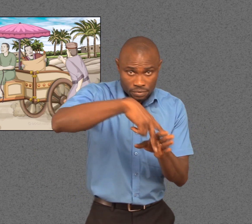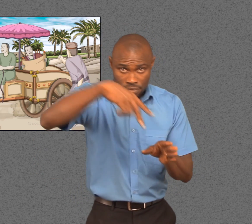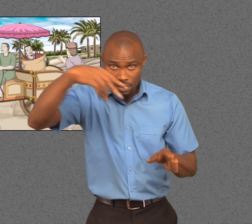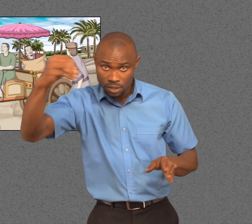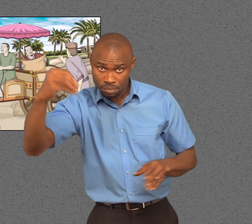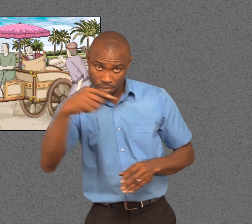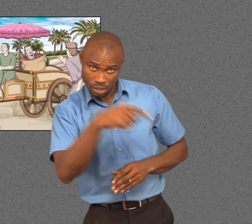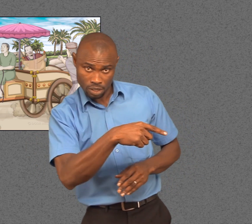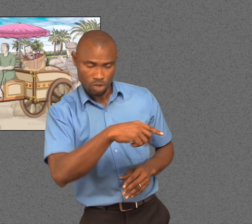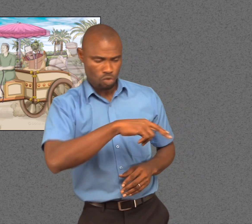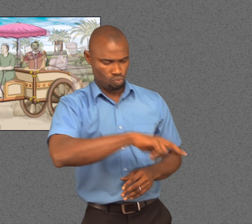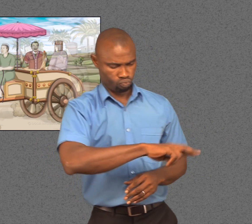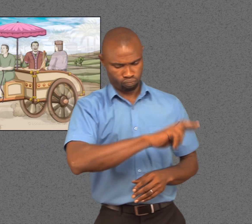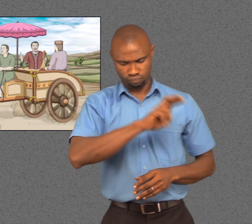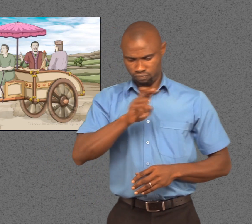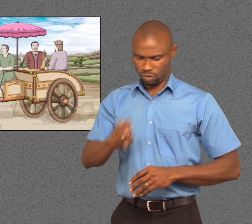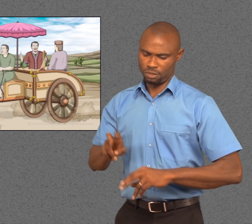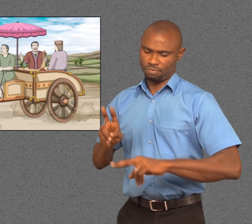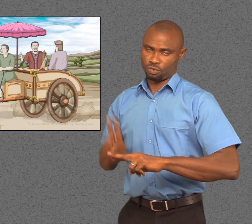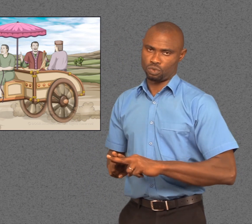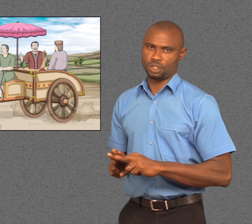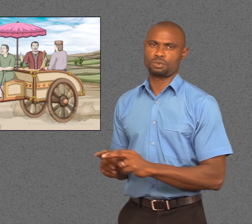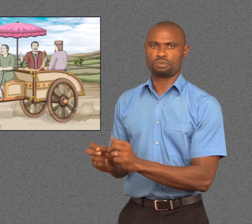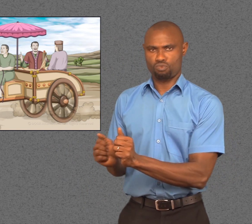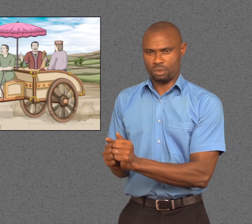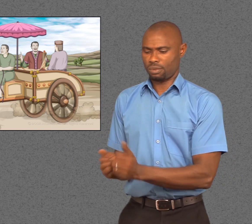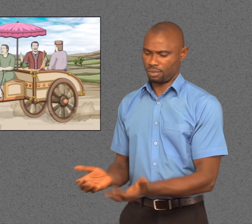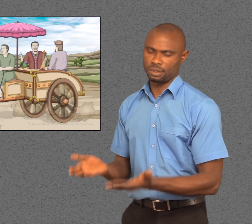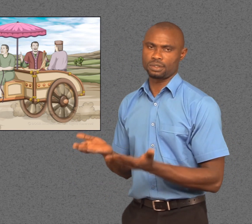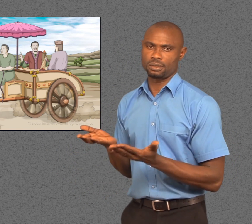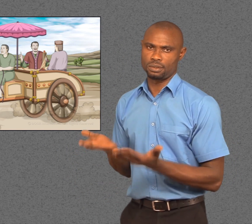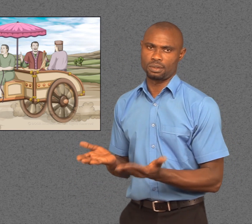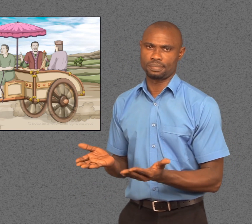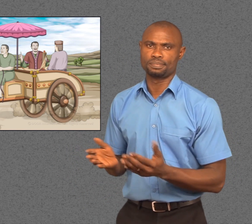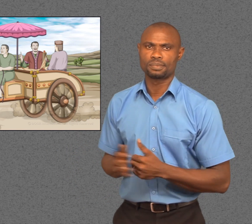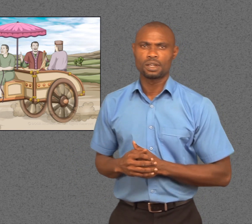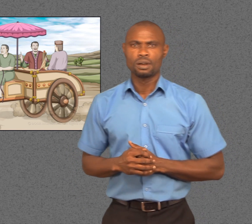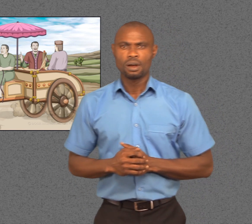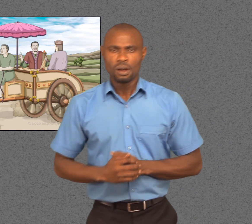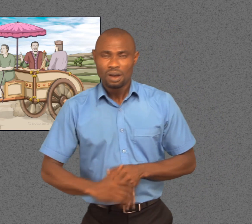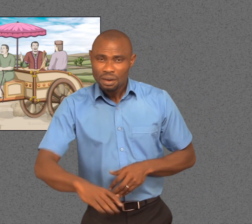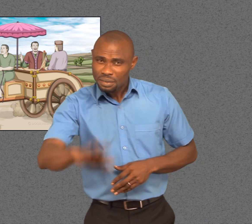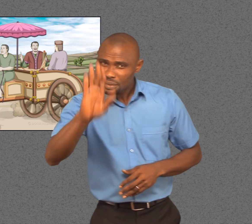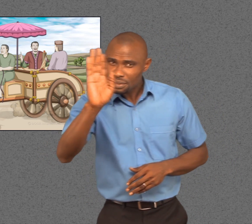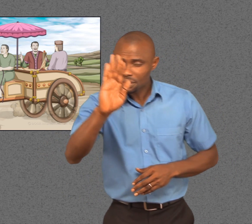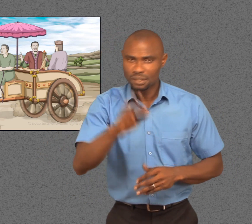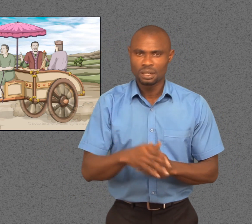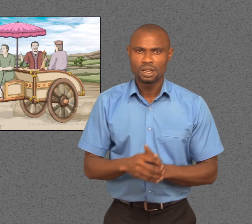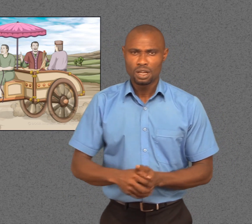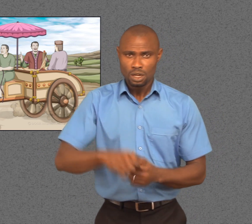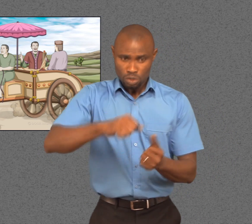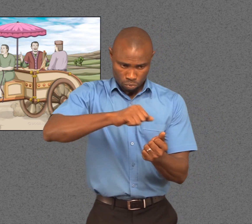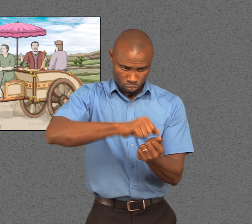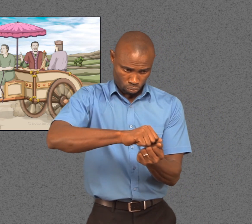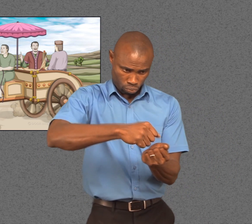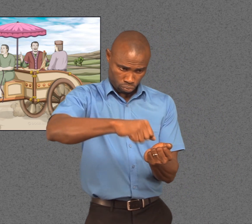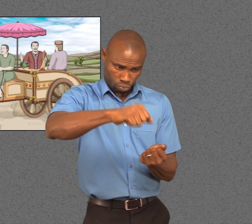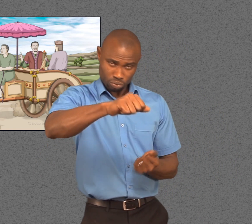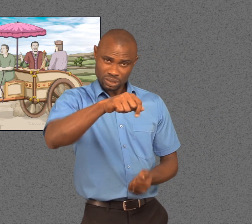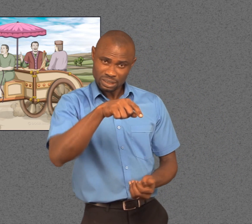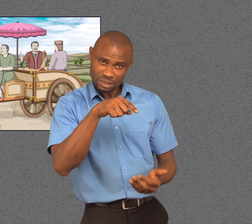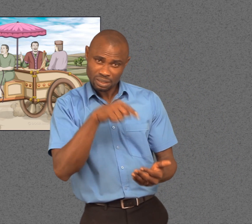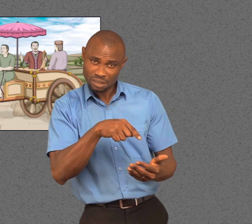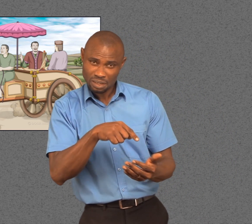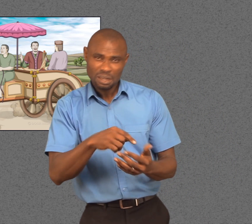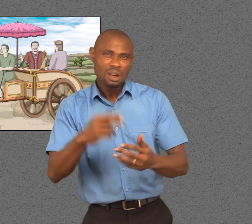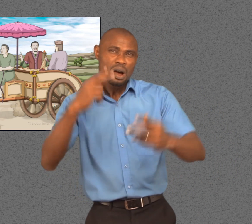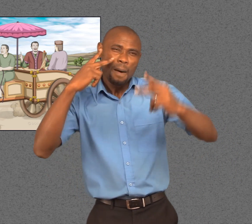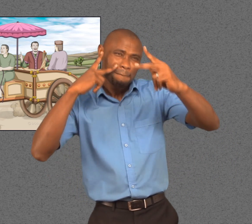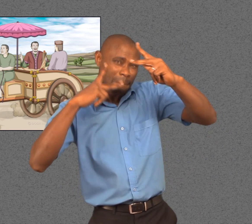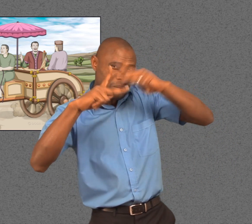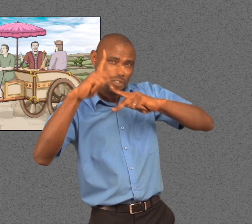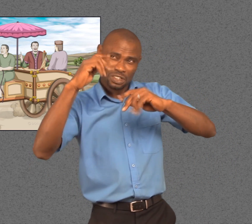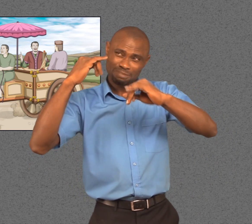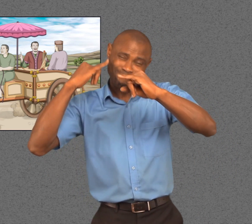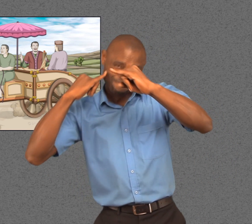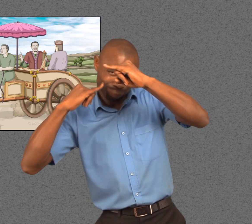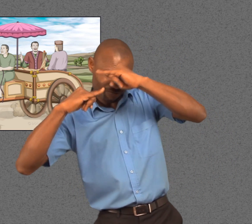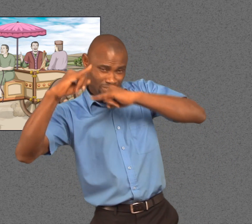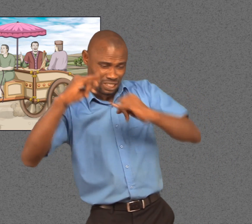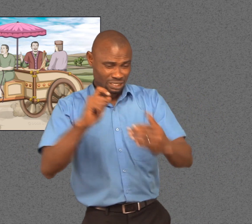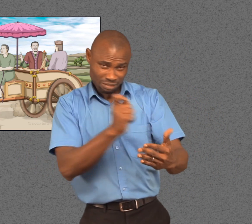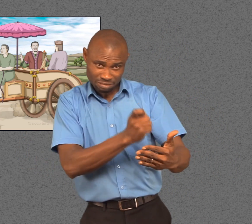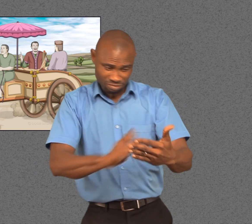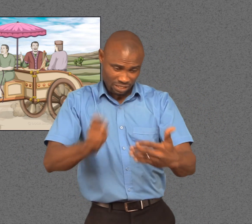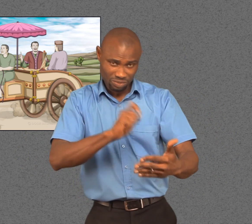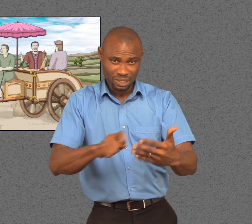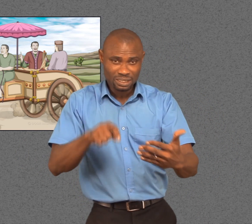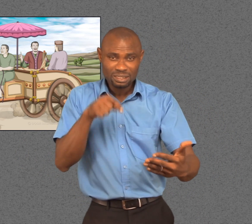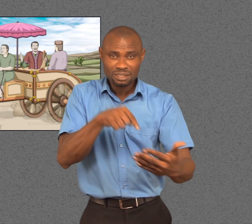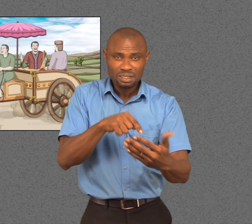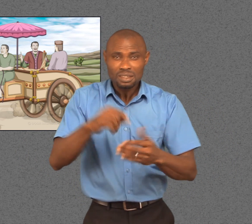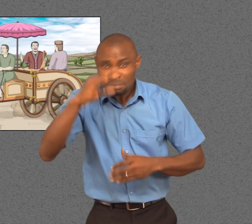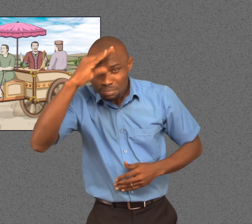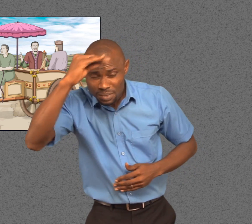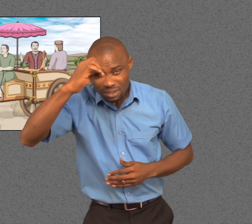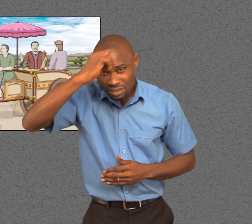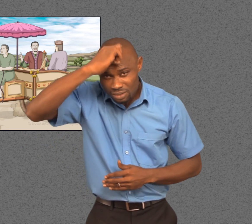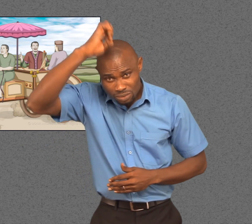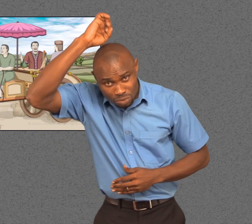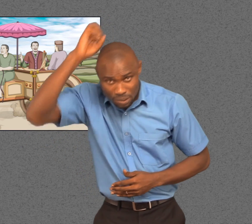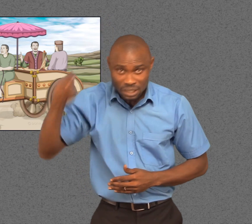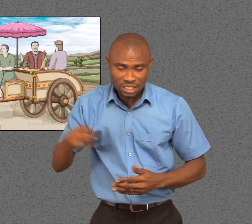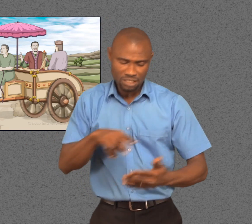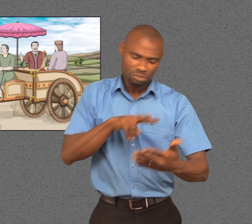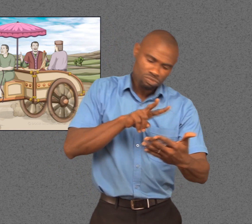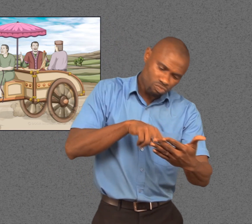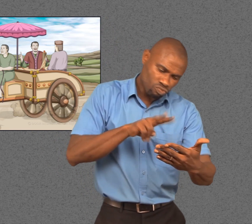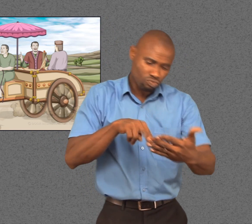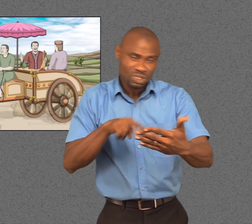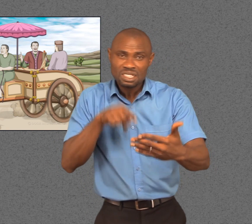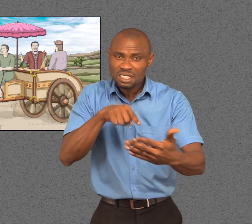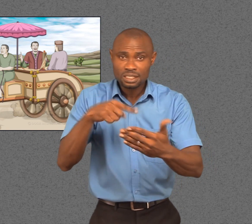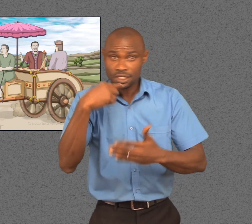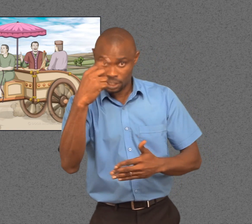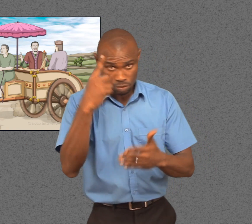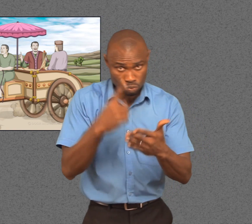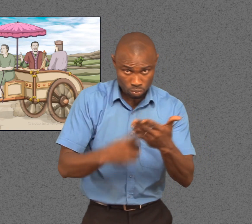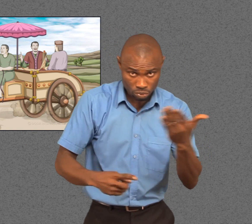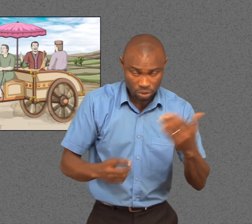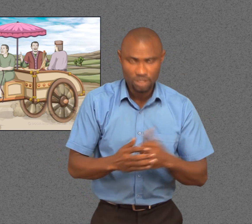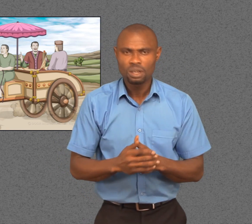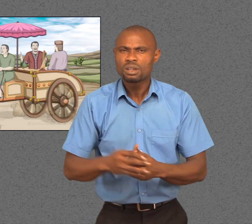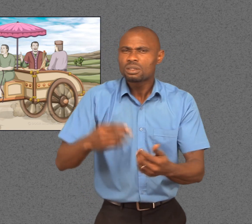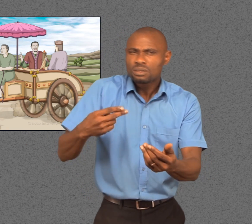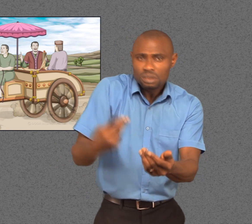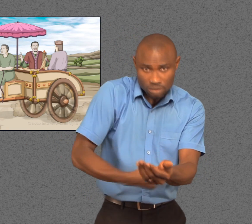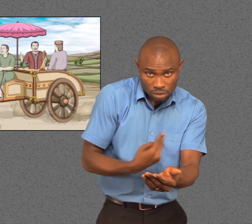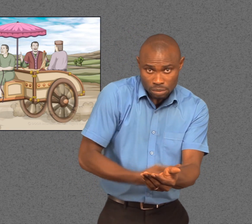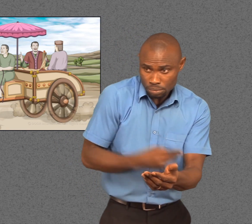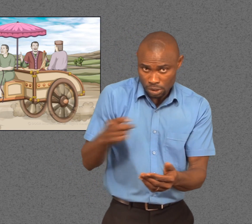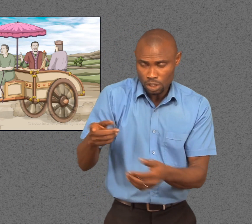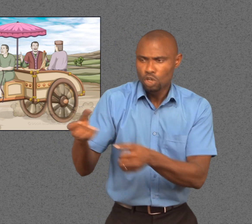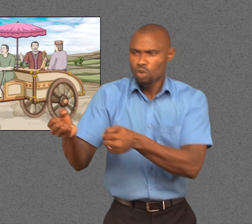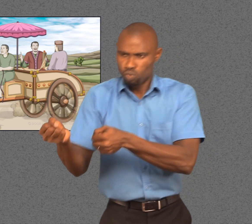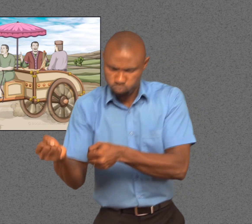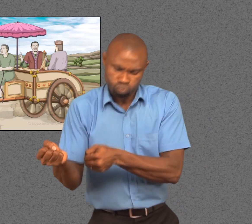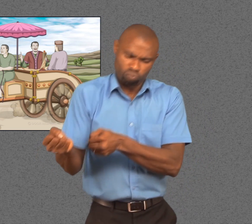And he invited Philip to come up and sit with him.